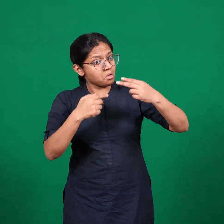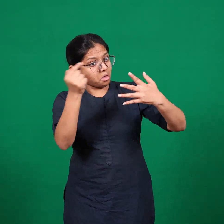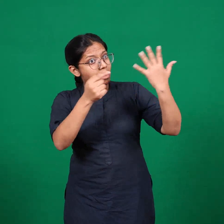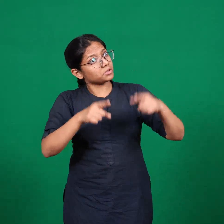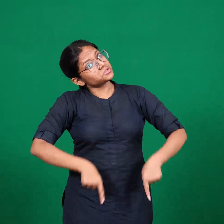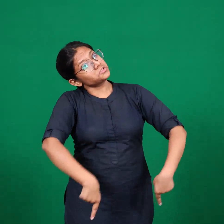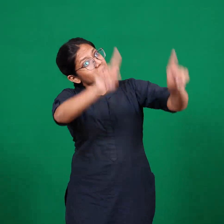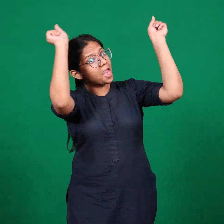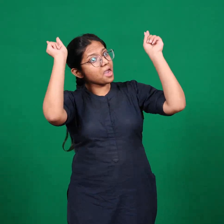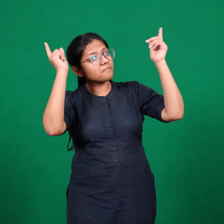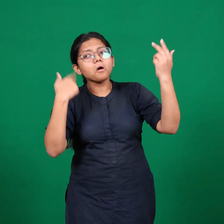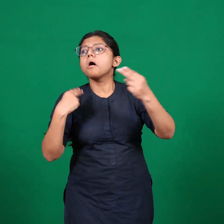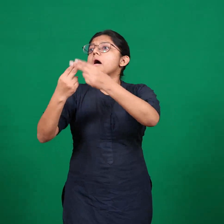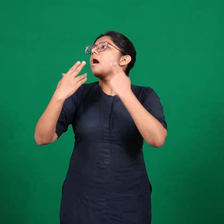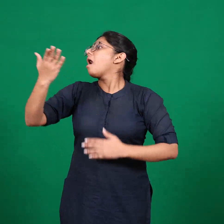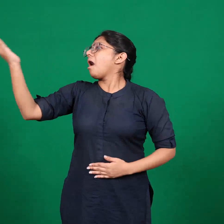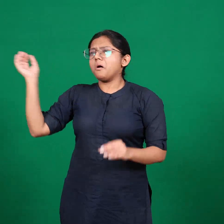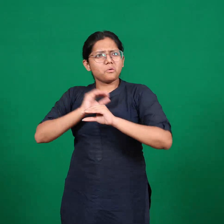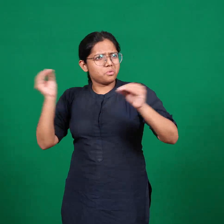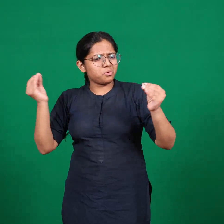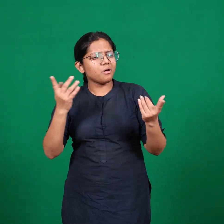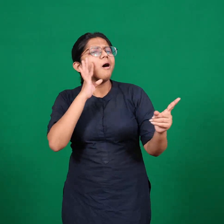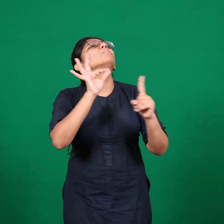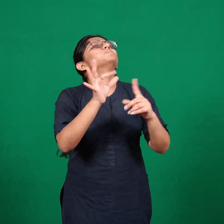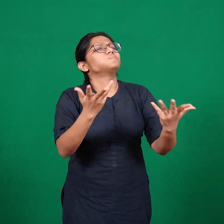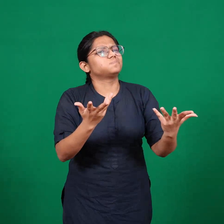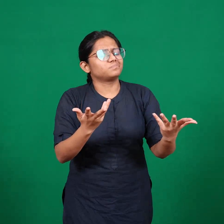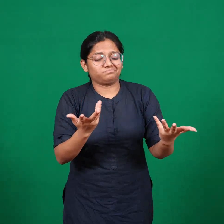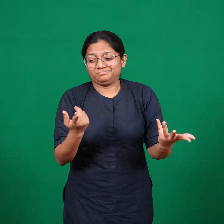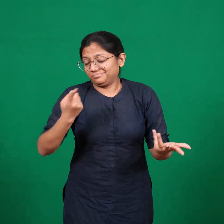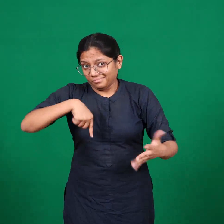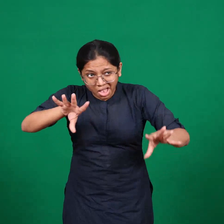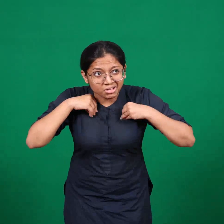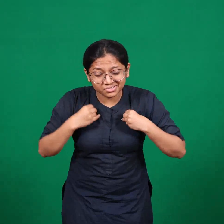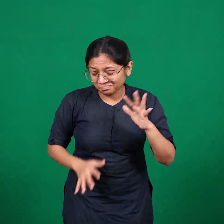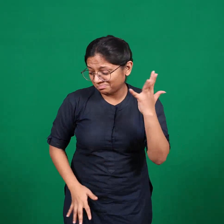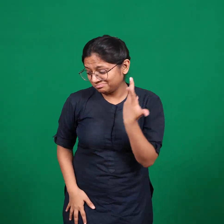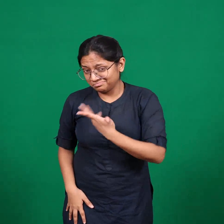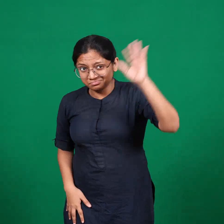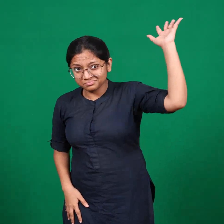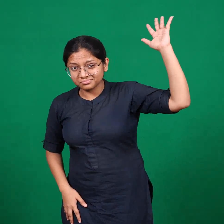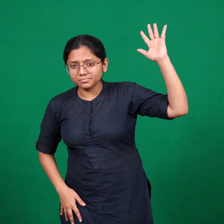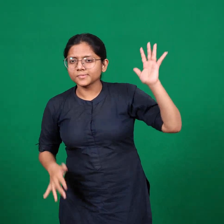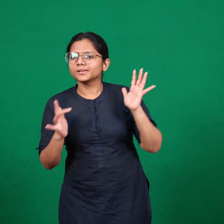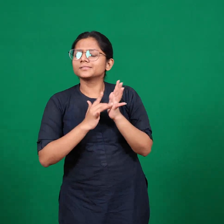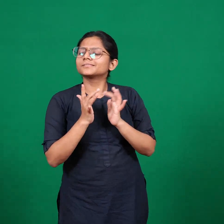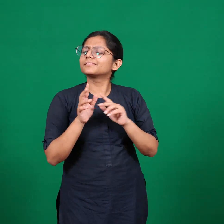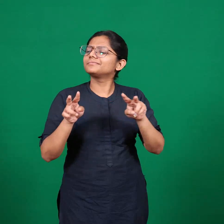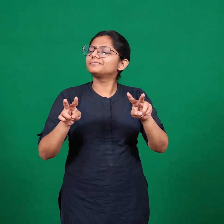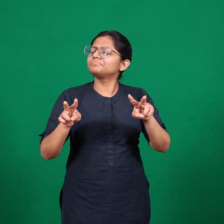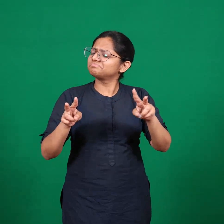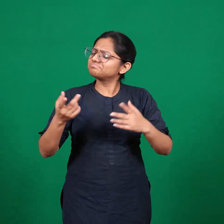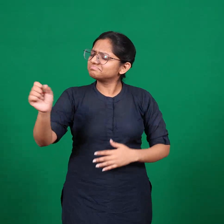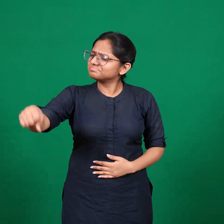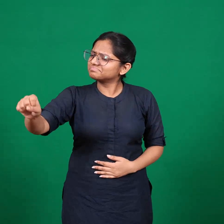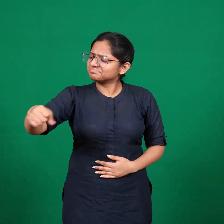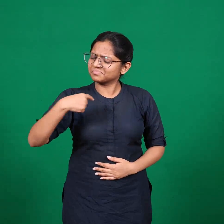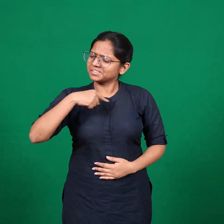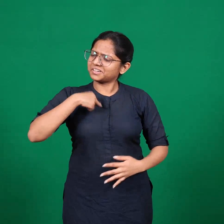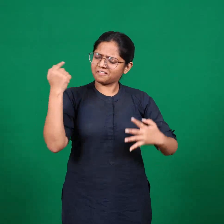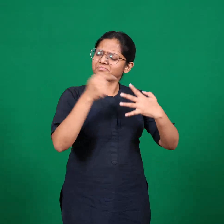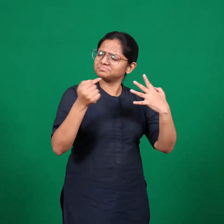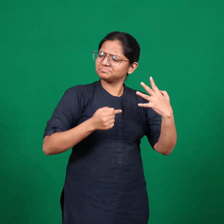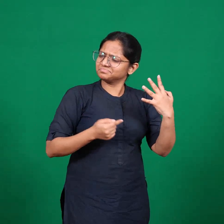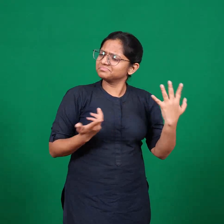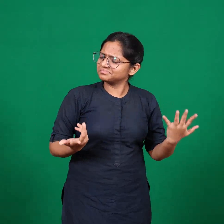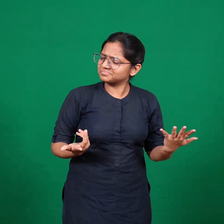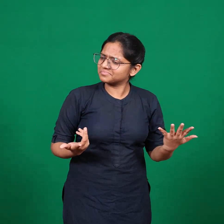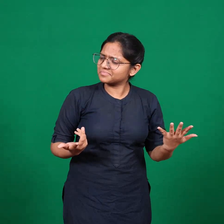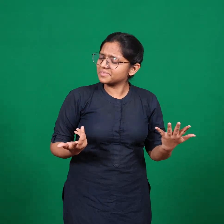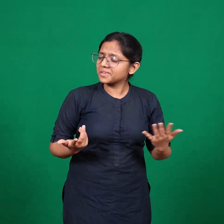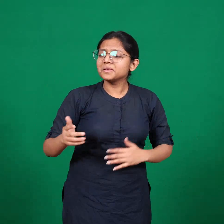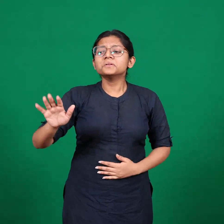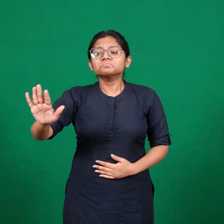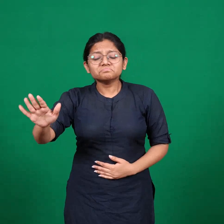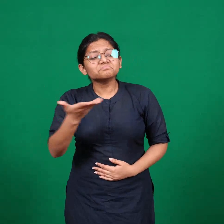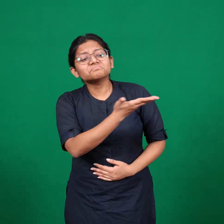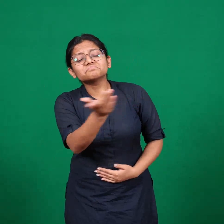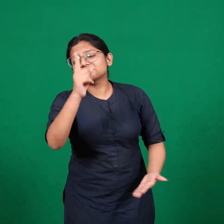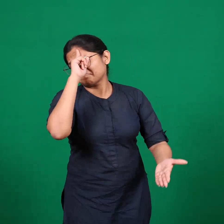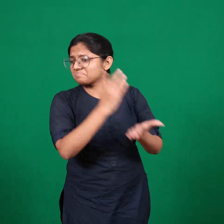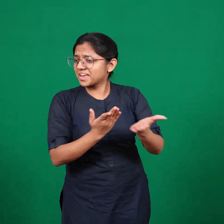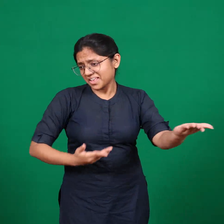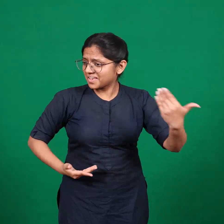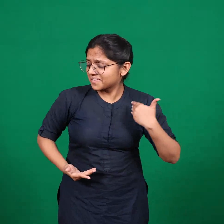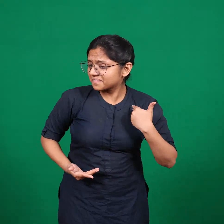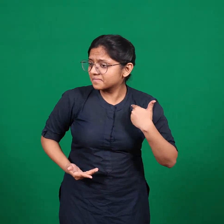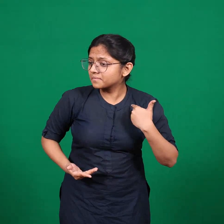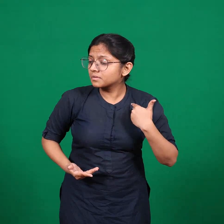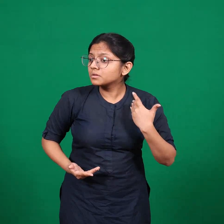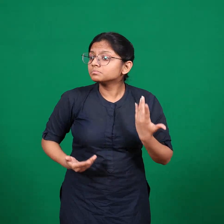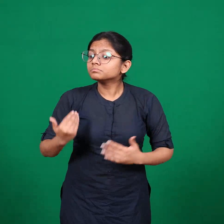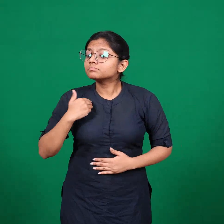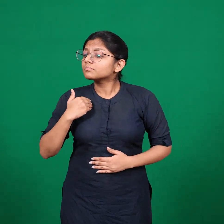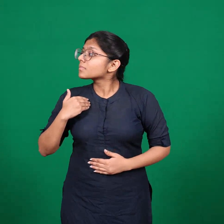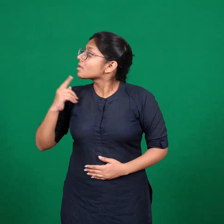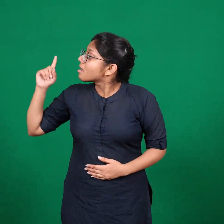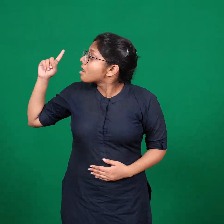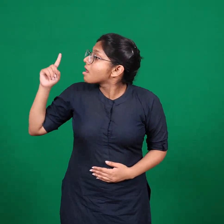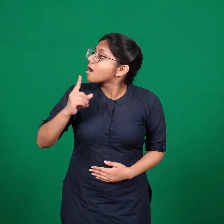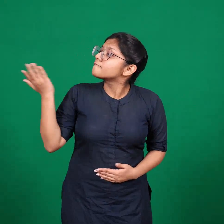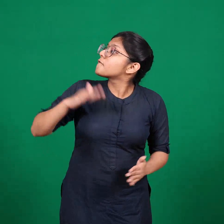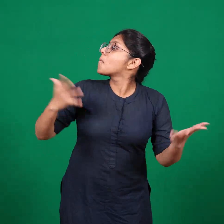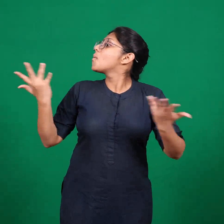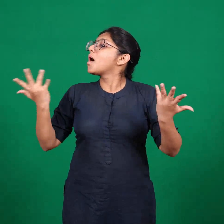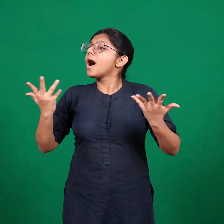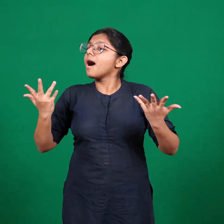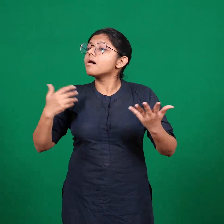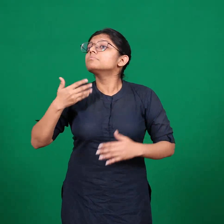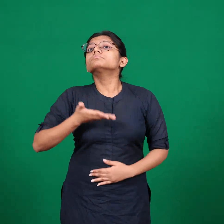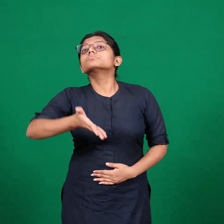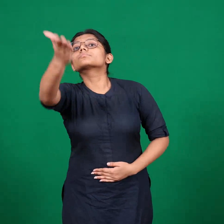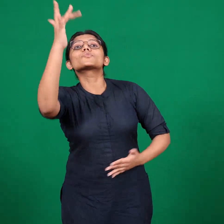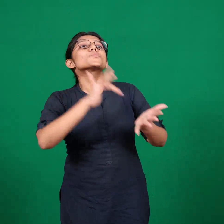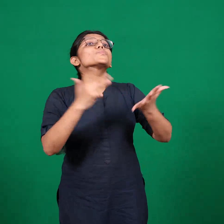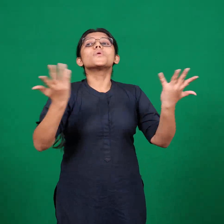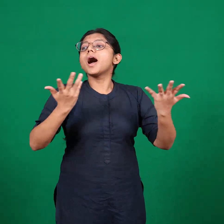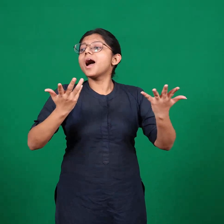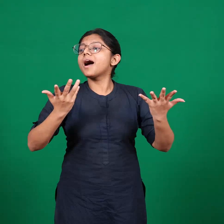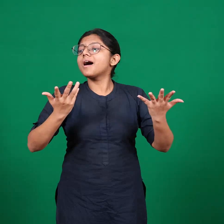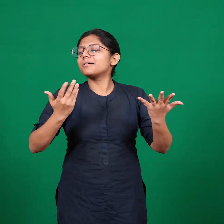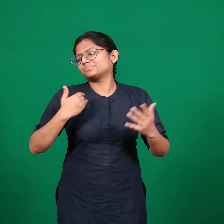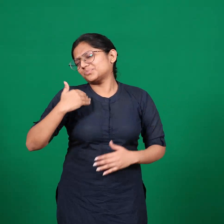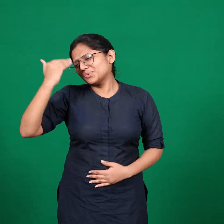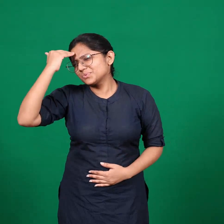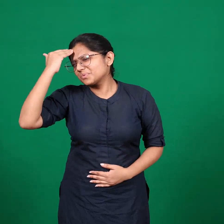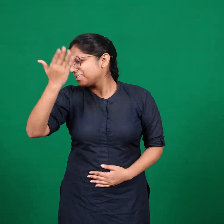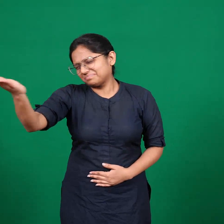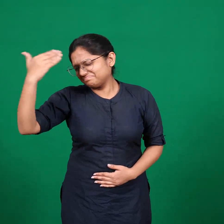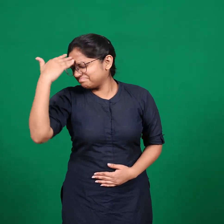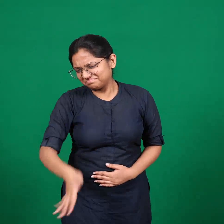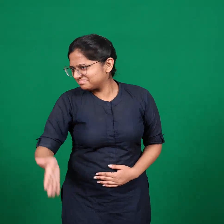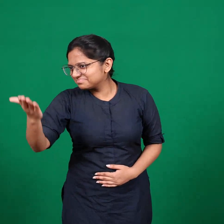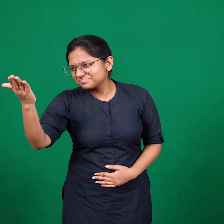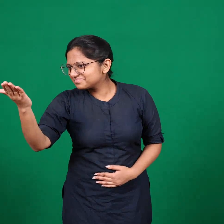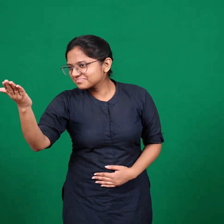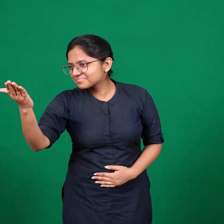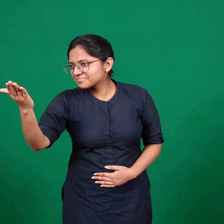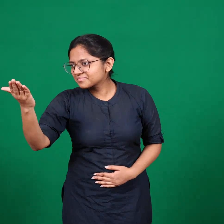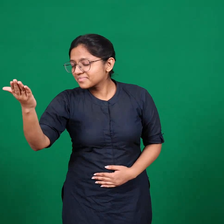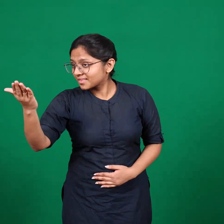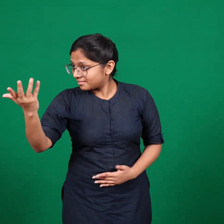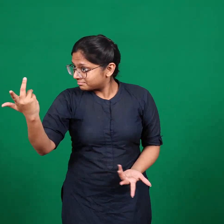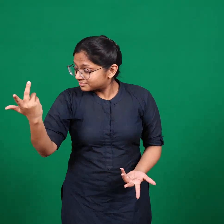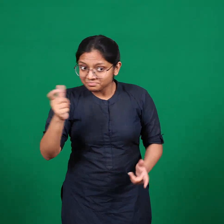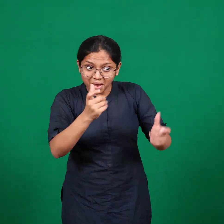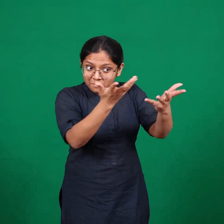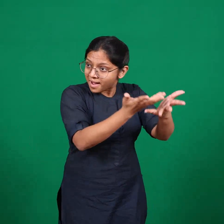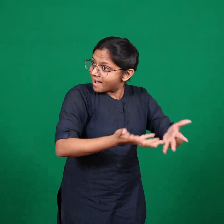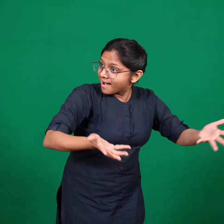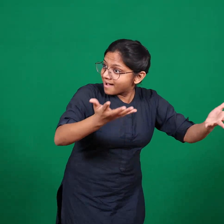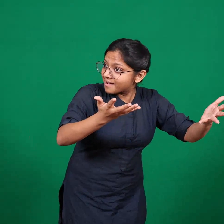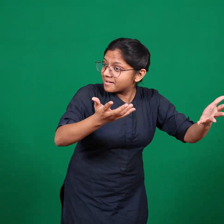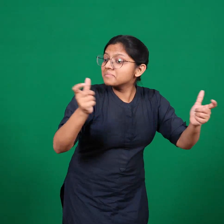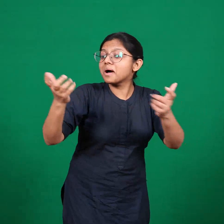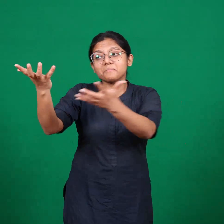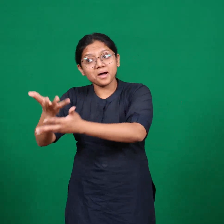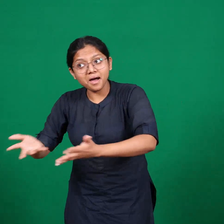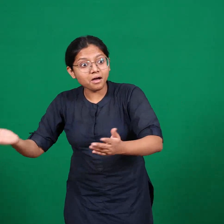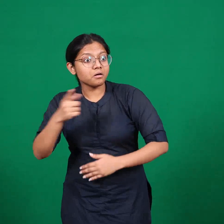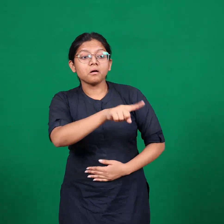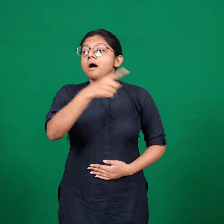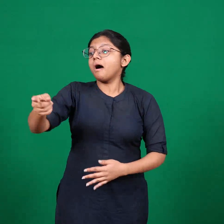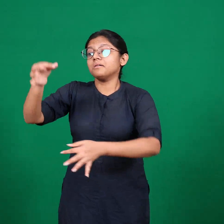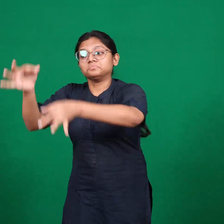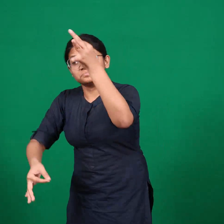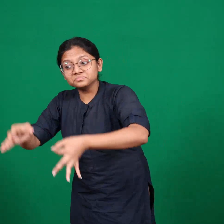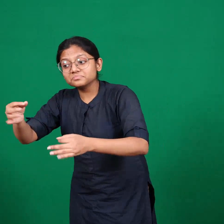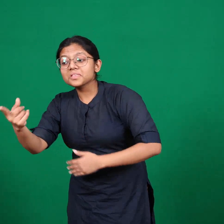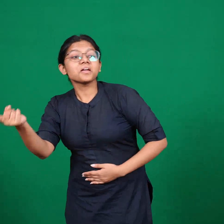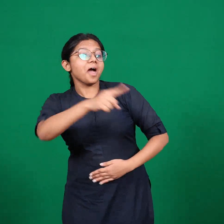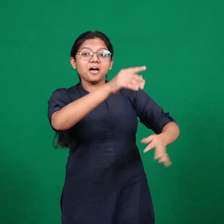Jesus replied, "Even if I testify about Myself, My testimony is valid, because I know where I came from and where I am going.